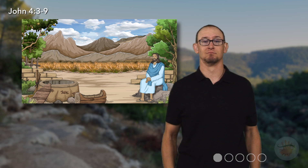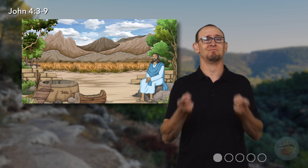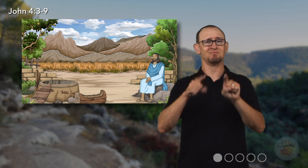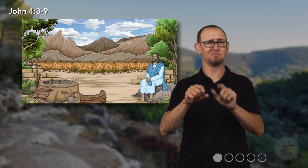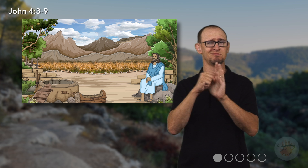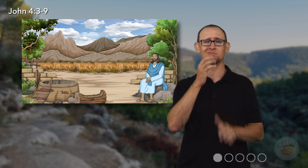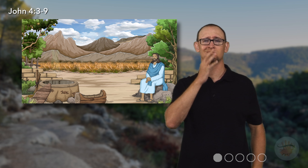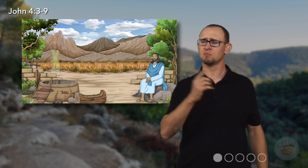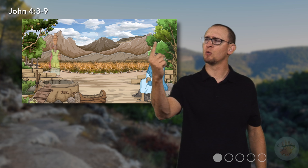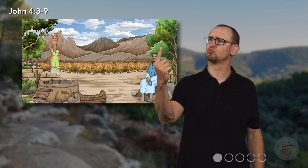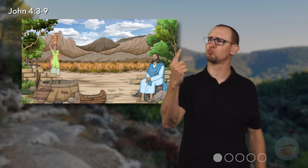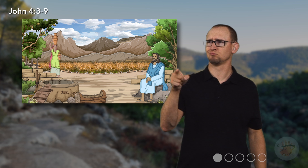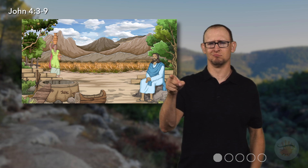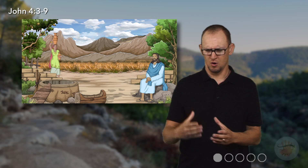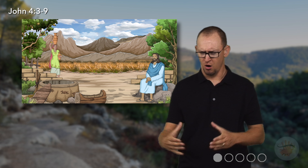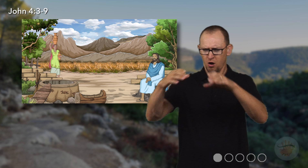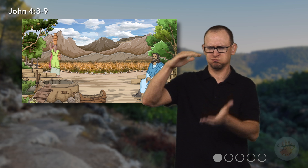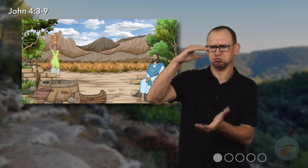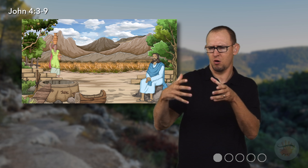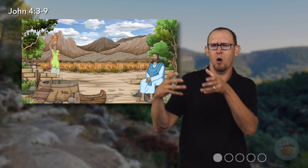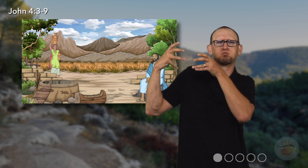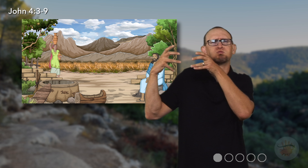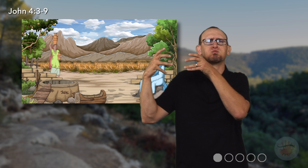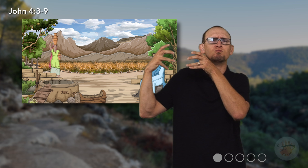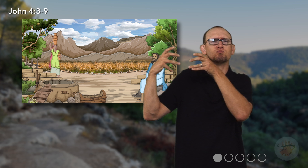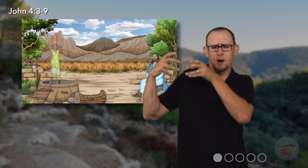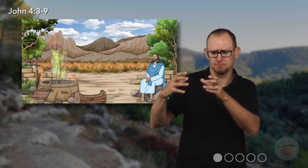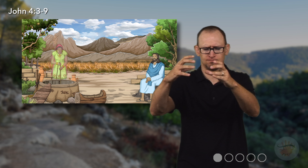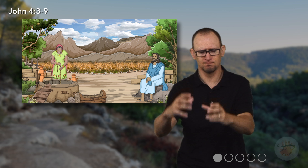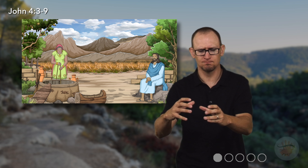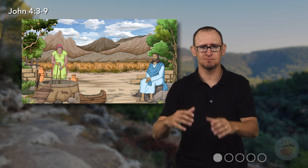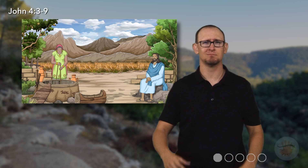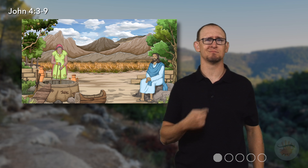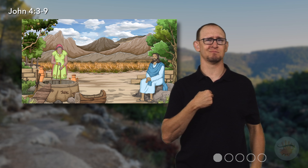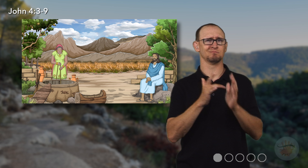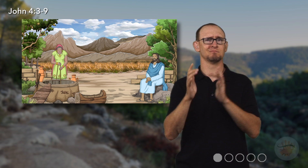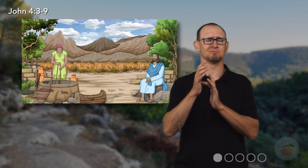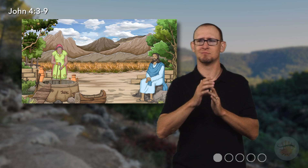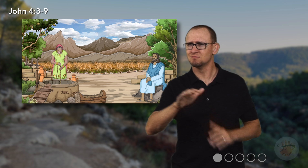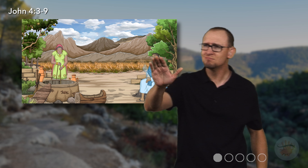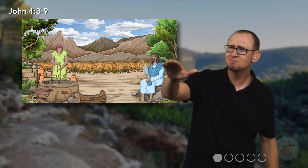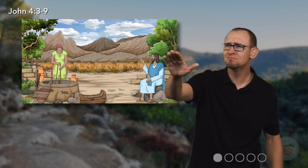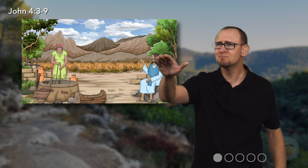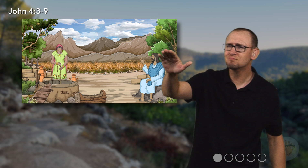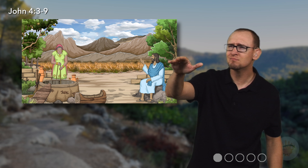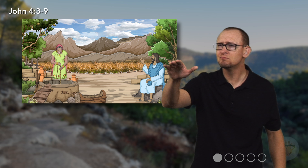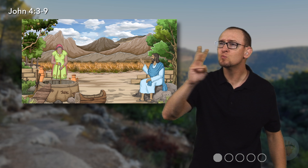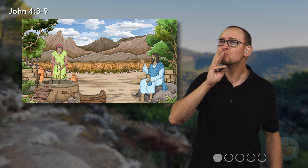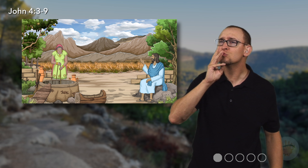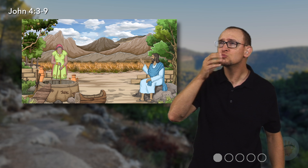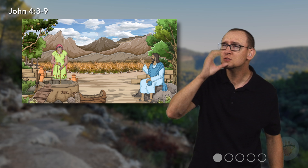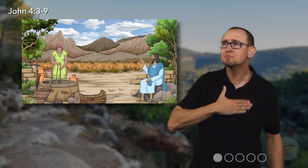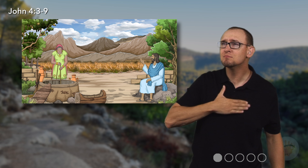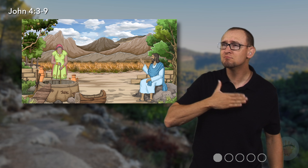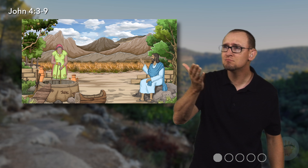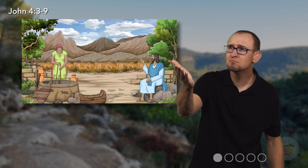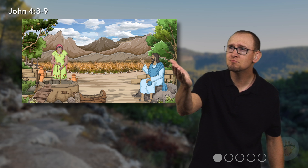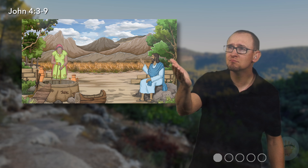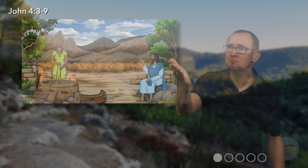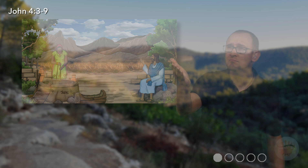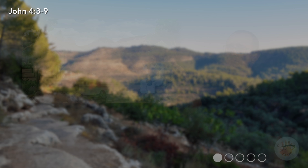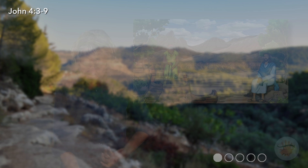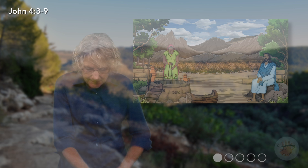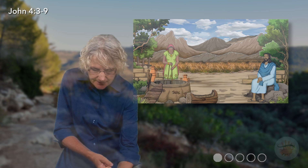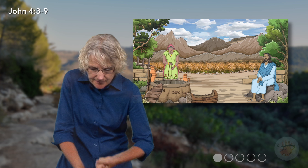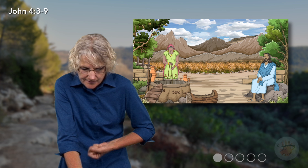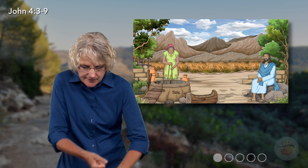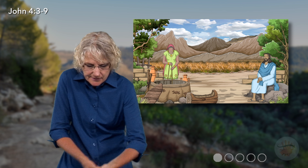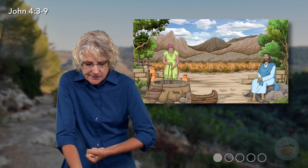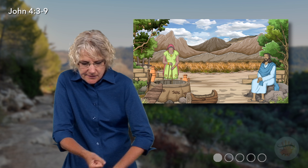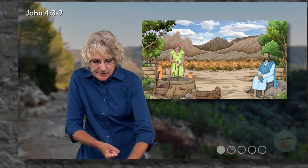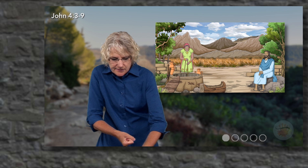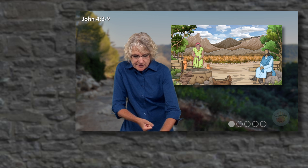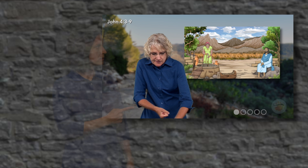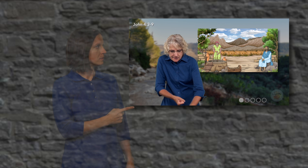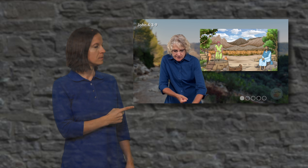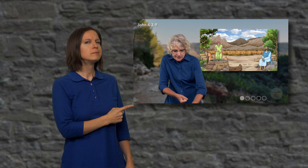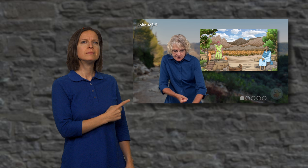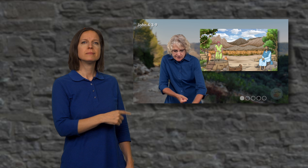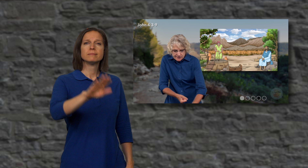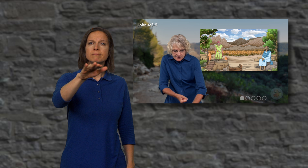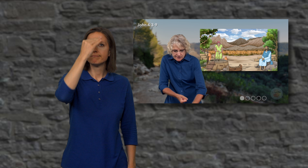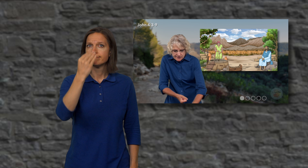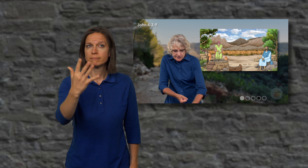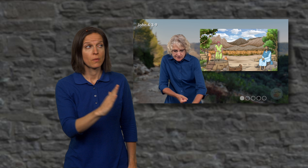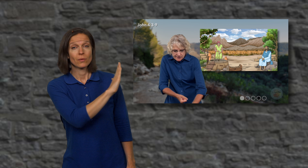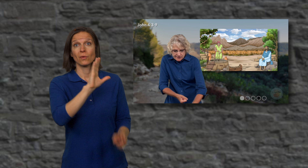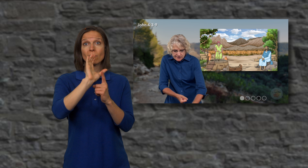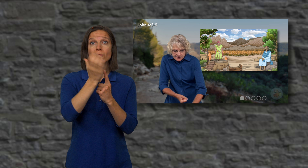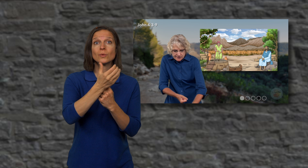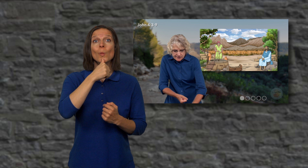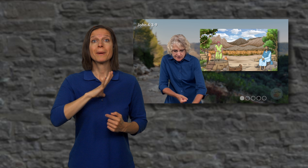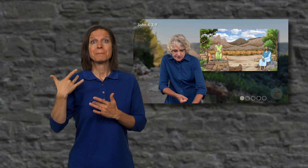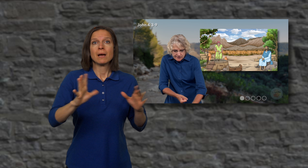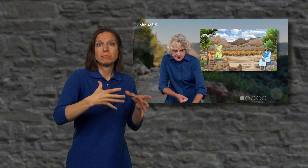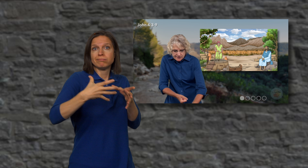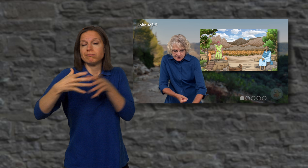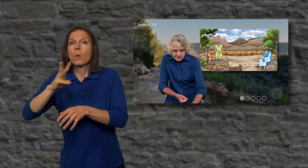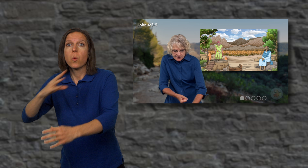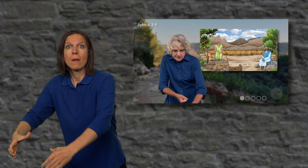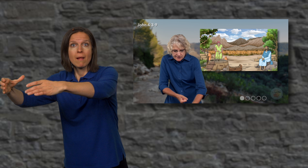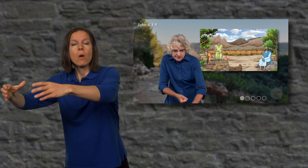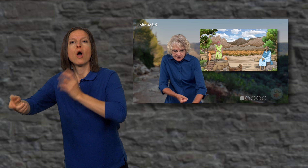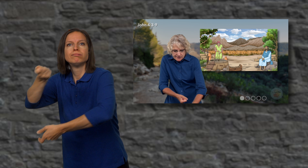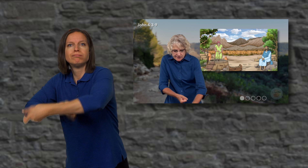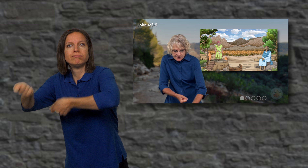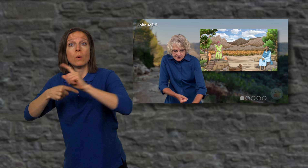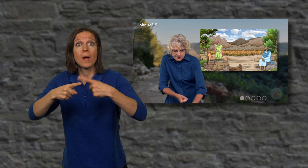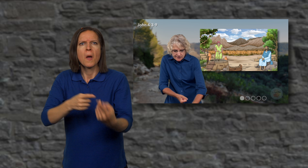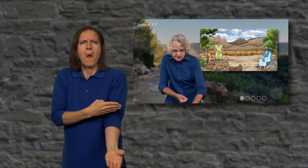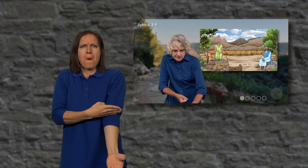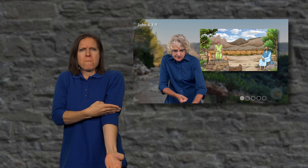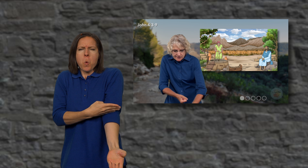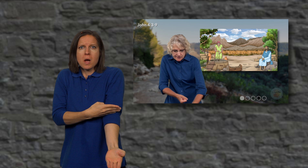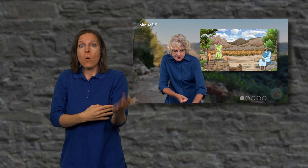When a Samaritan woman came to draw water, Jesus said to her, “Give Me a drink.”